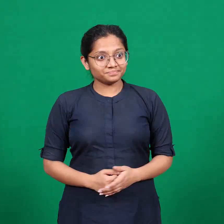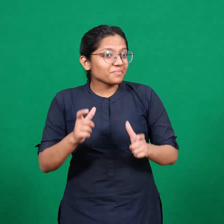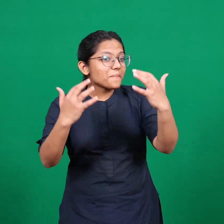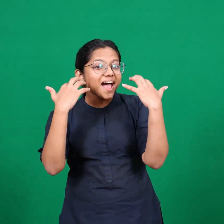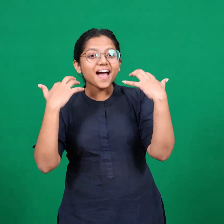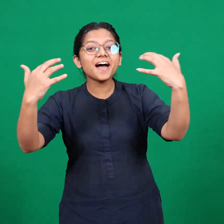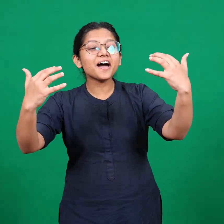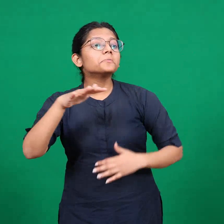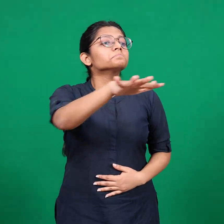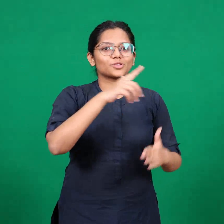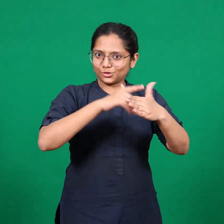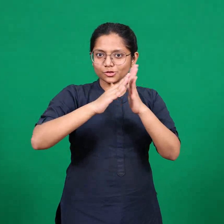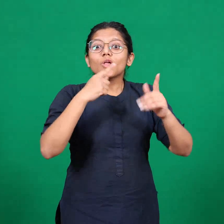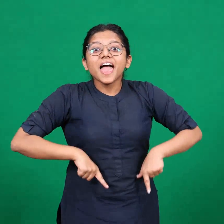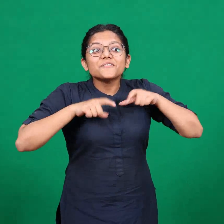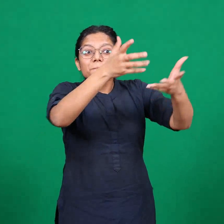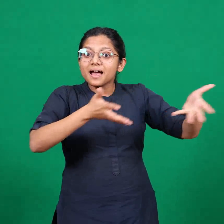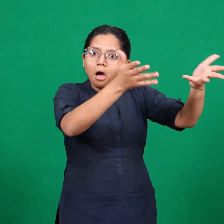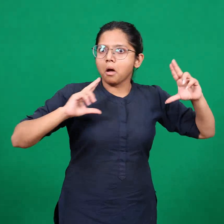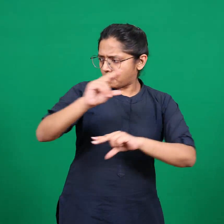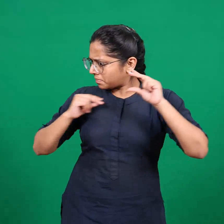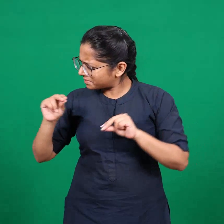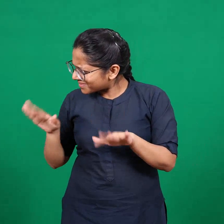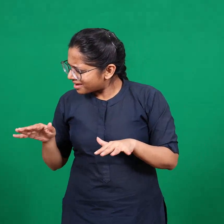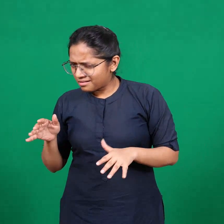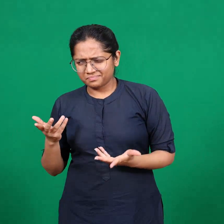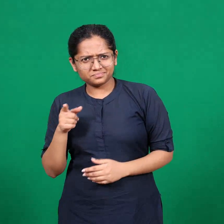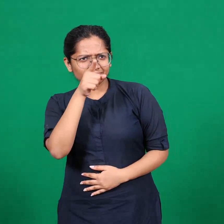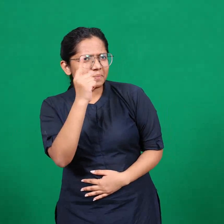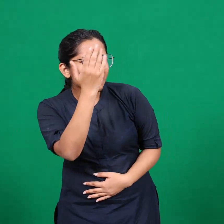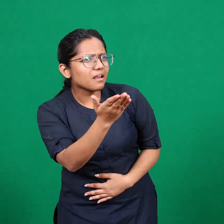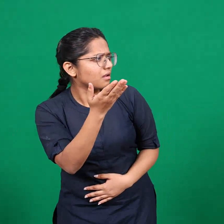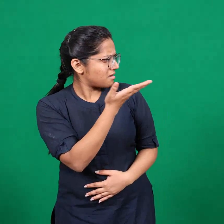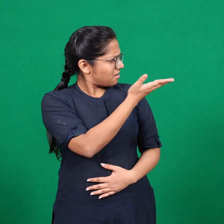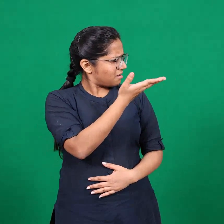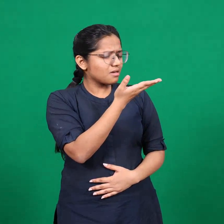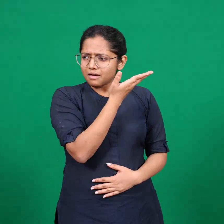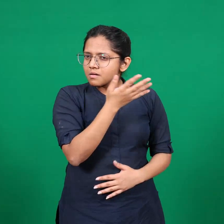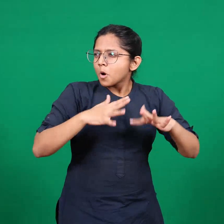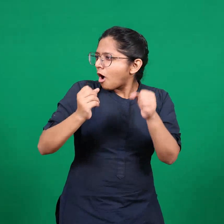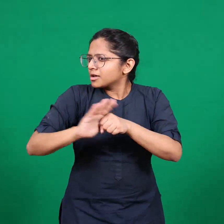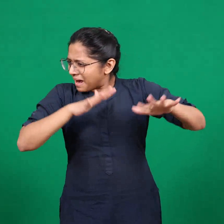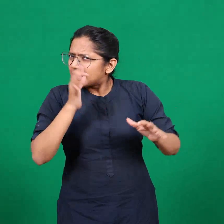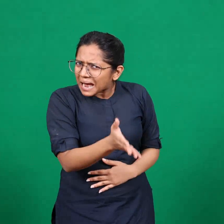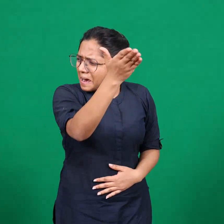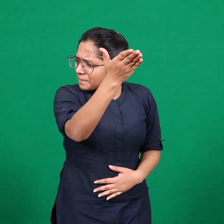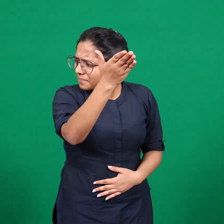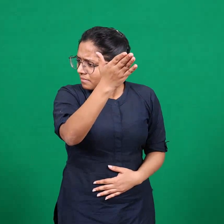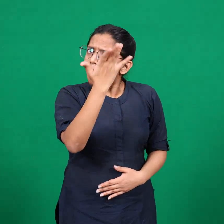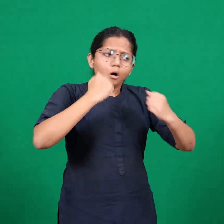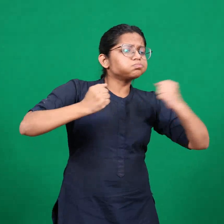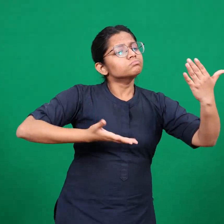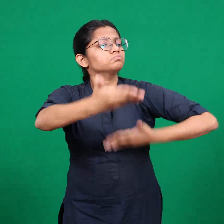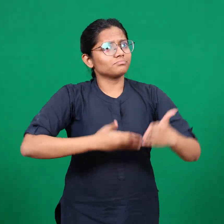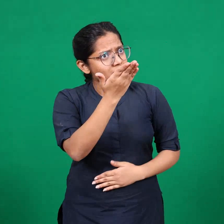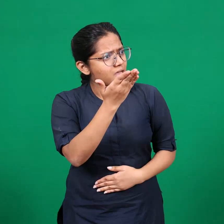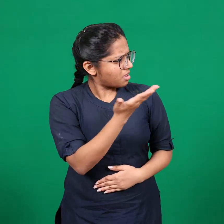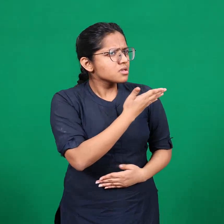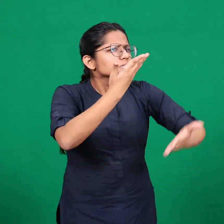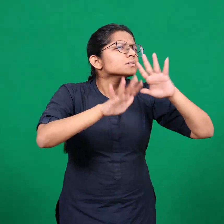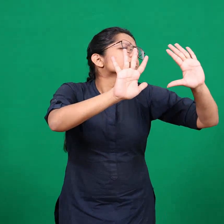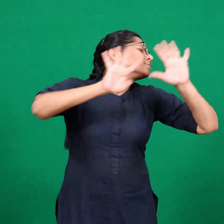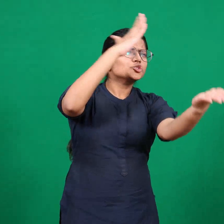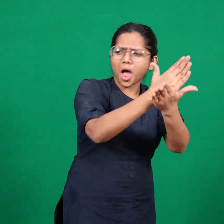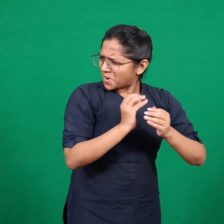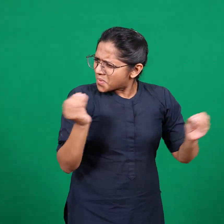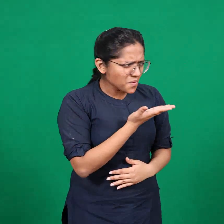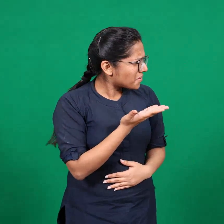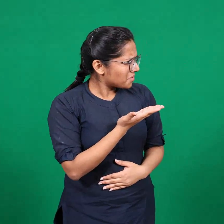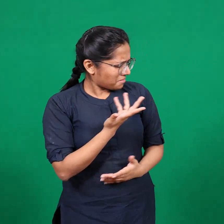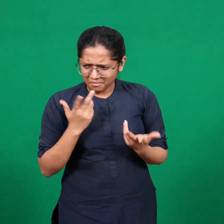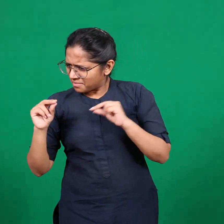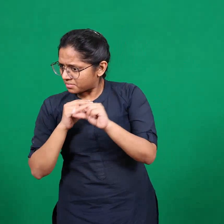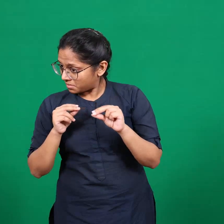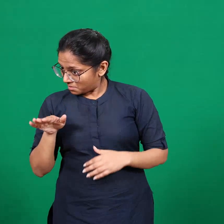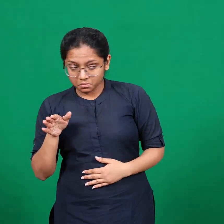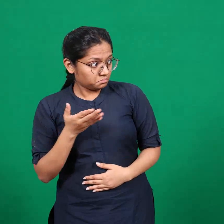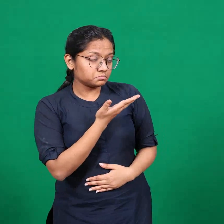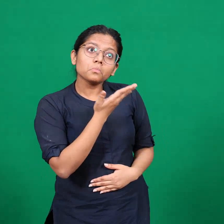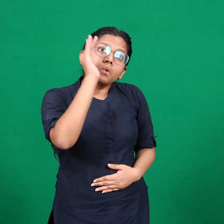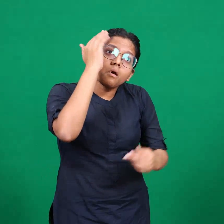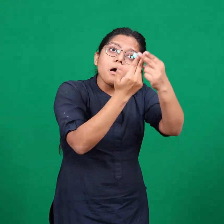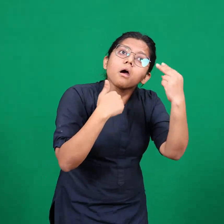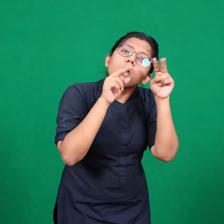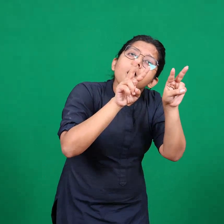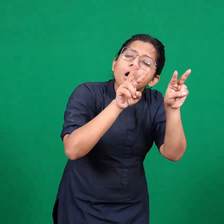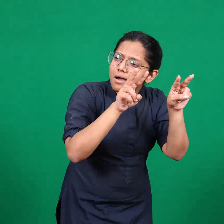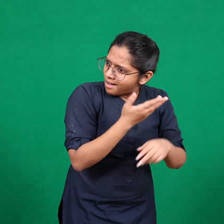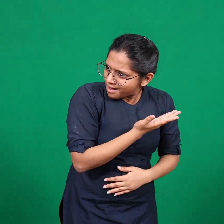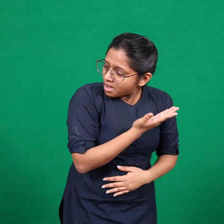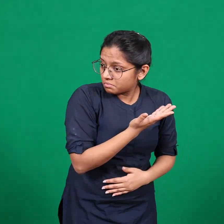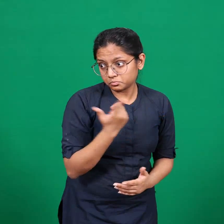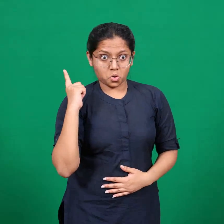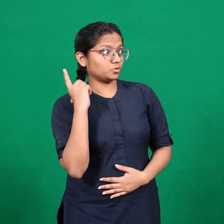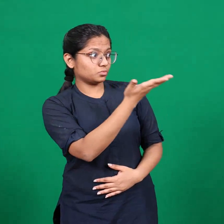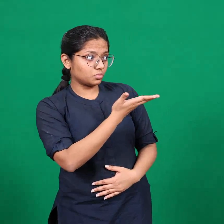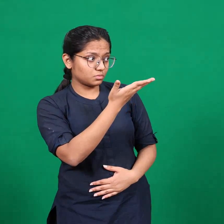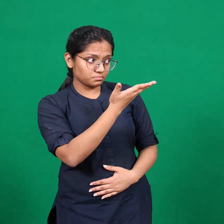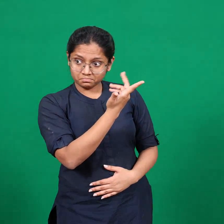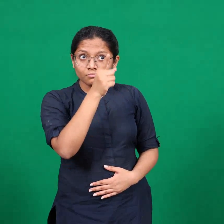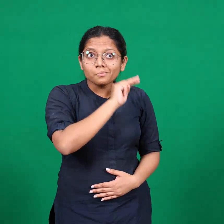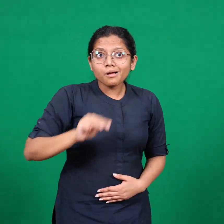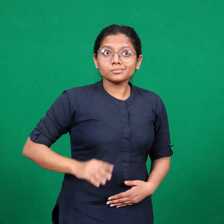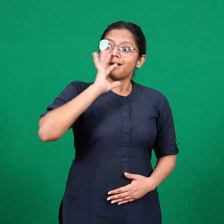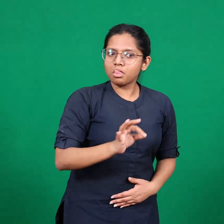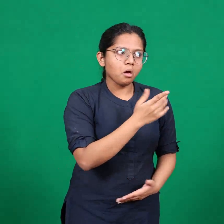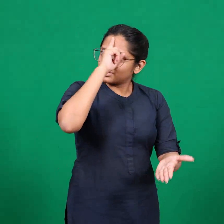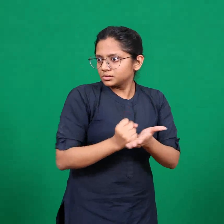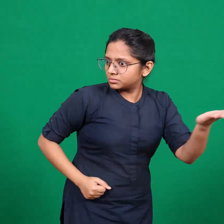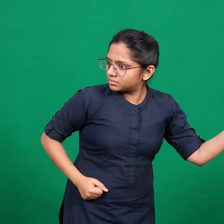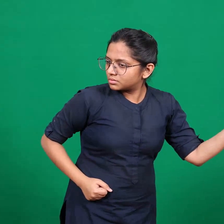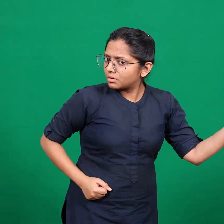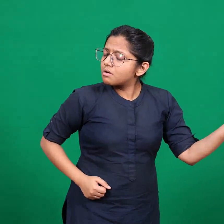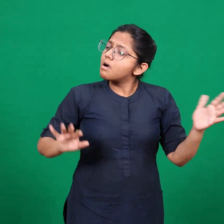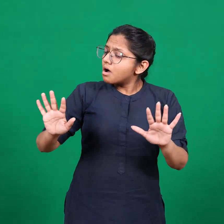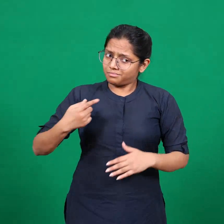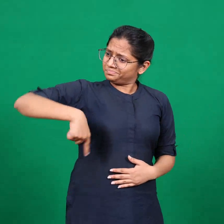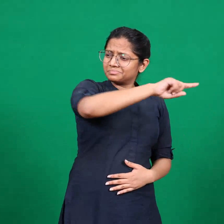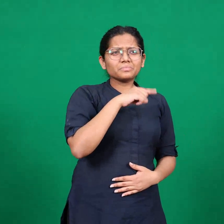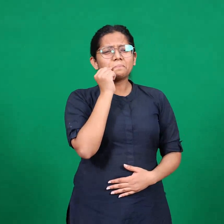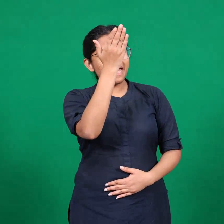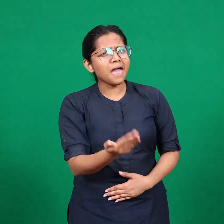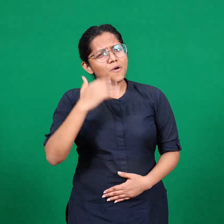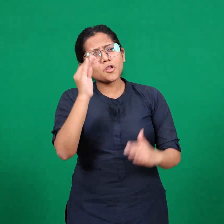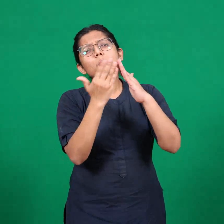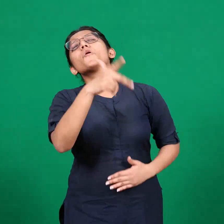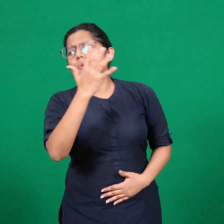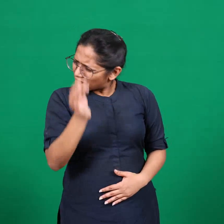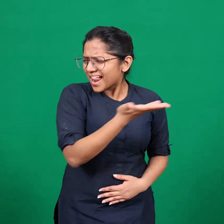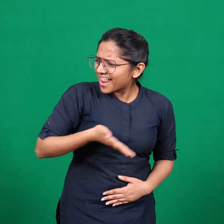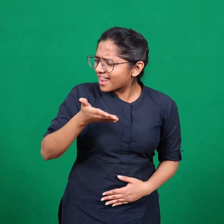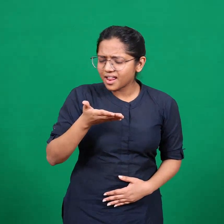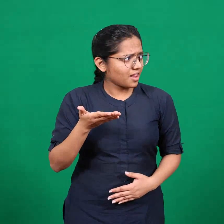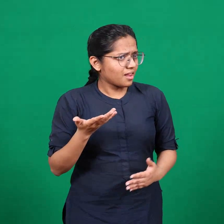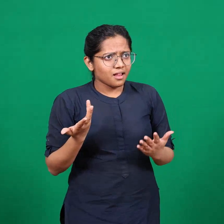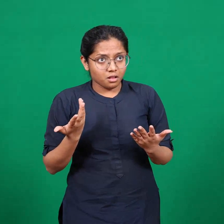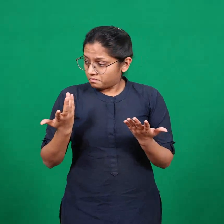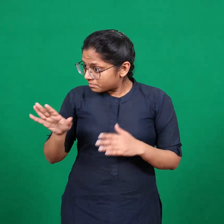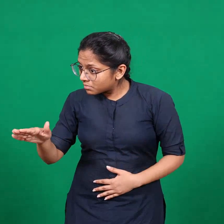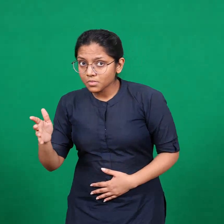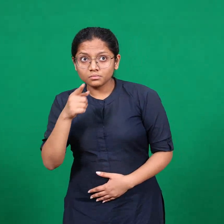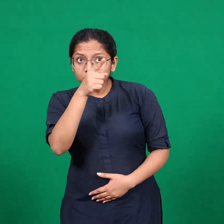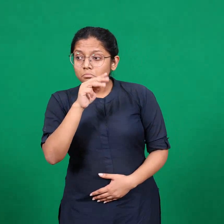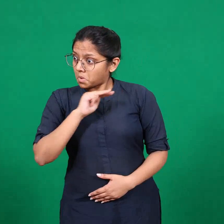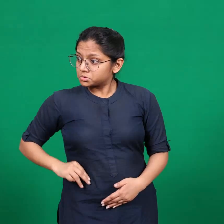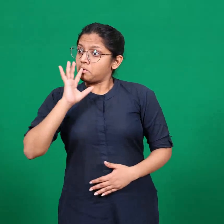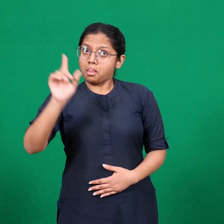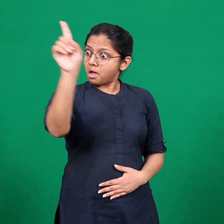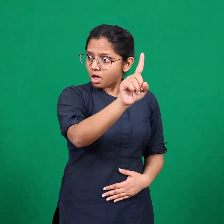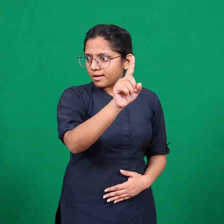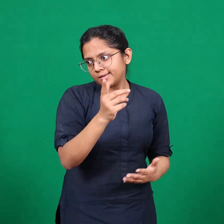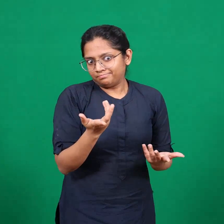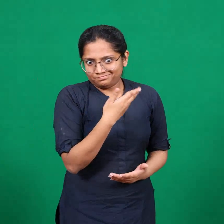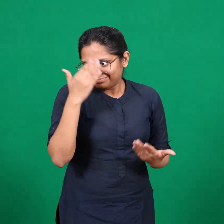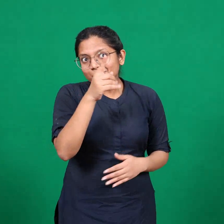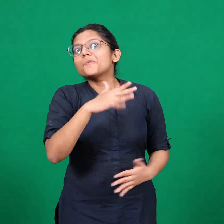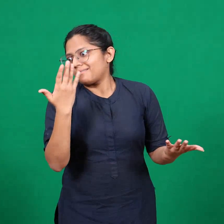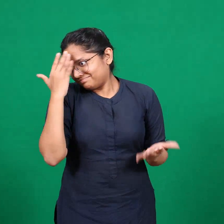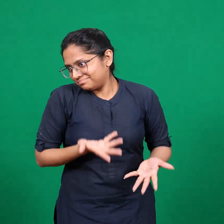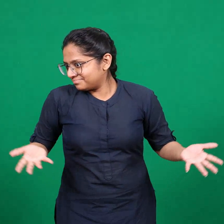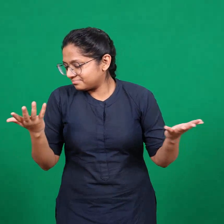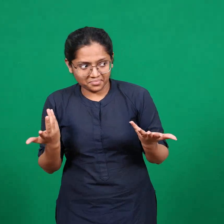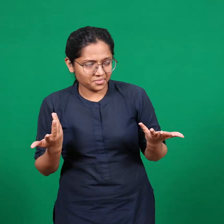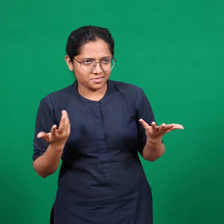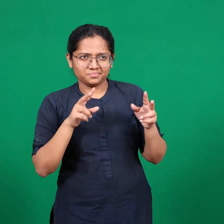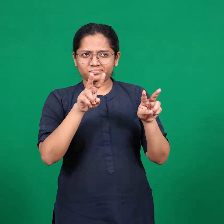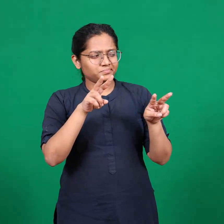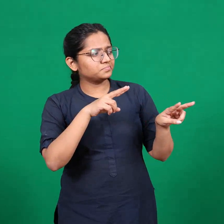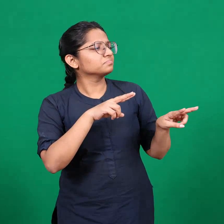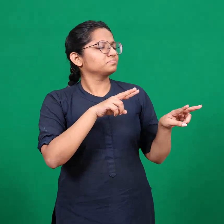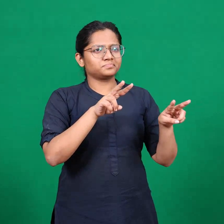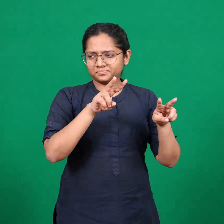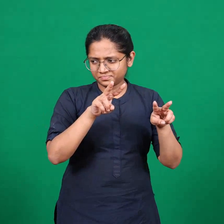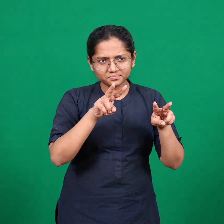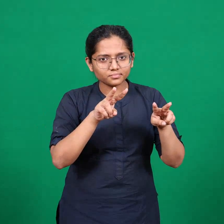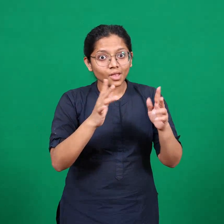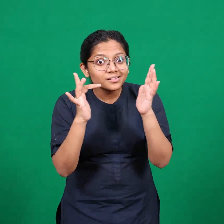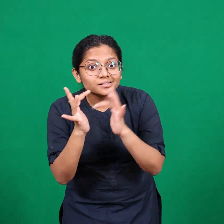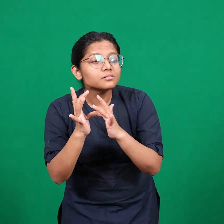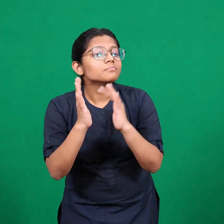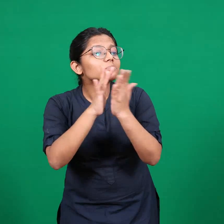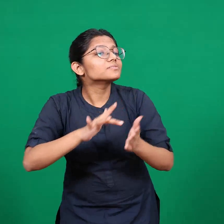Then some of the people of Jerusalem began to say, "Isn' t this the man they are trying to kill? Yet here He is, speaking publicly, and they are not saying anything to Him. Have the rulers truly recognized that this is the Christ? But we know where this man is from.